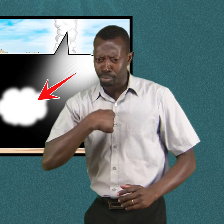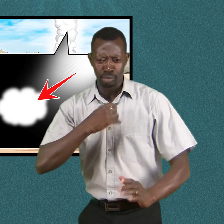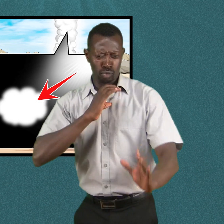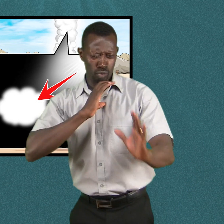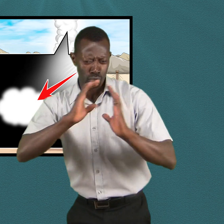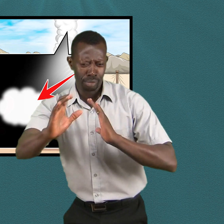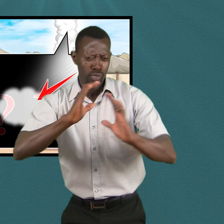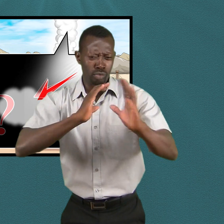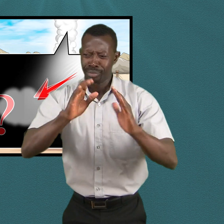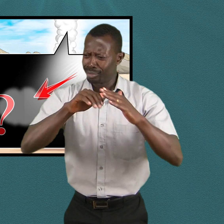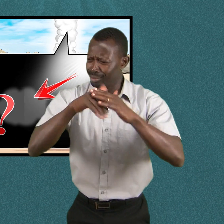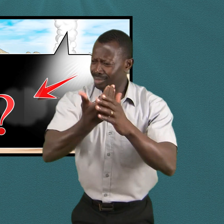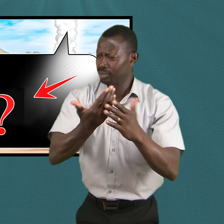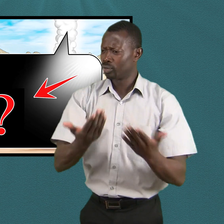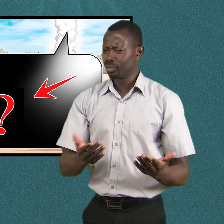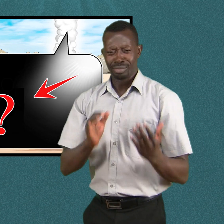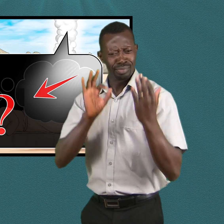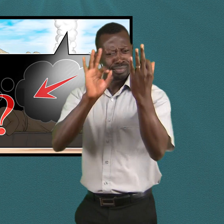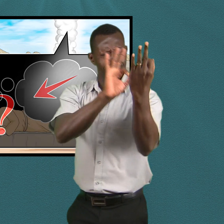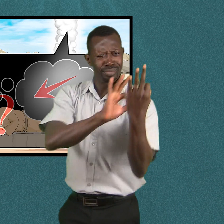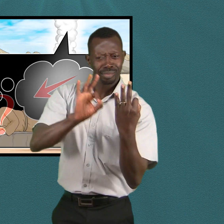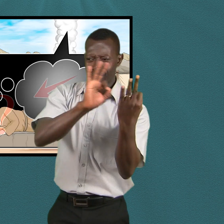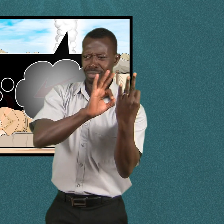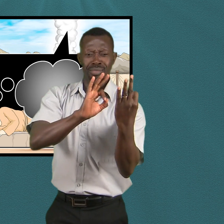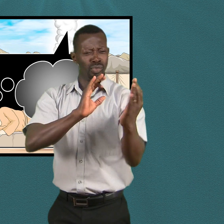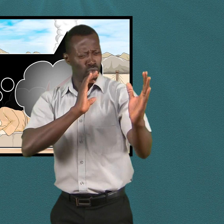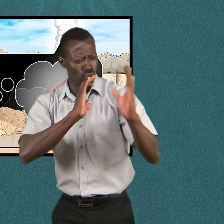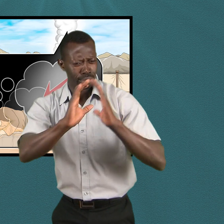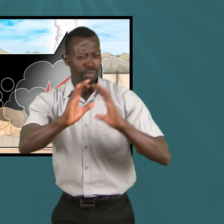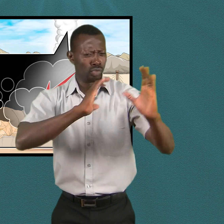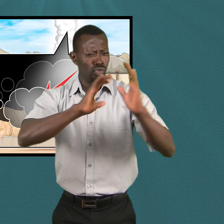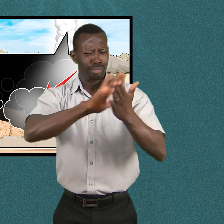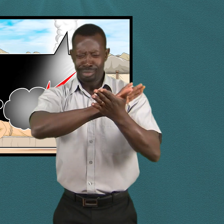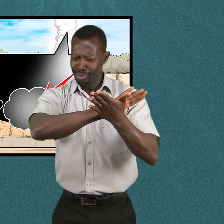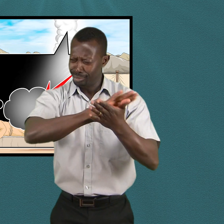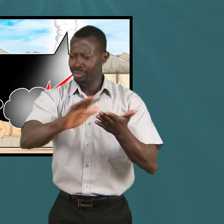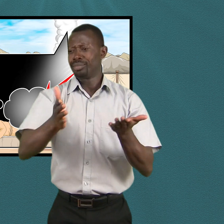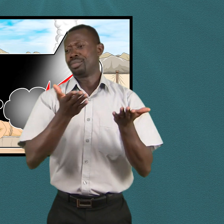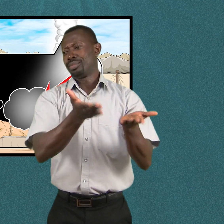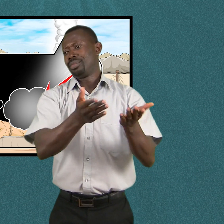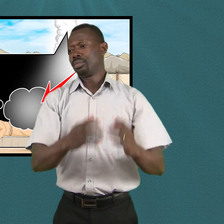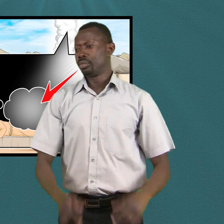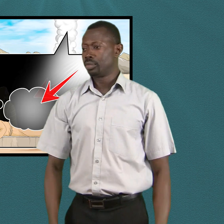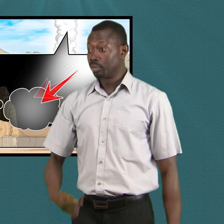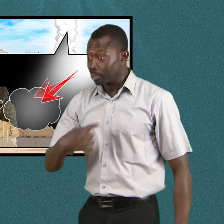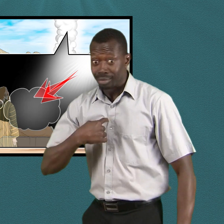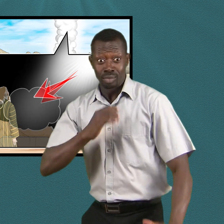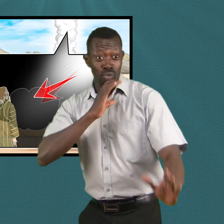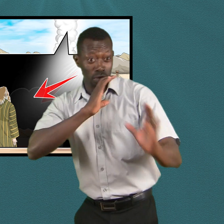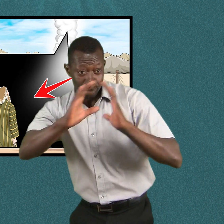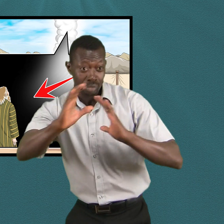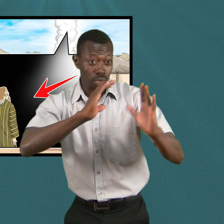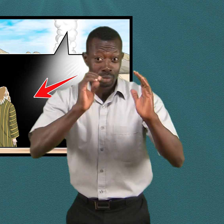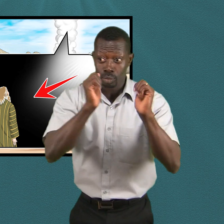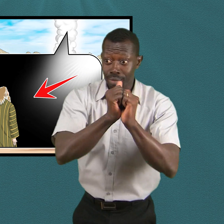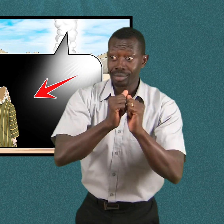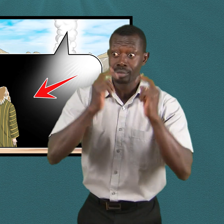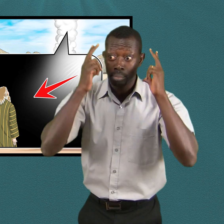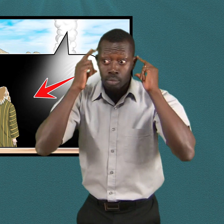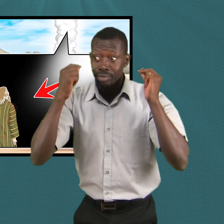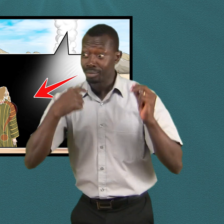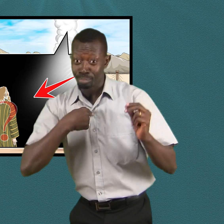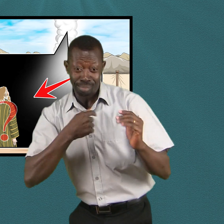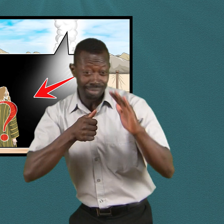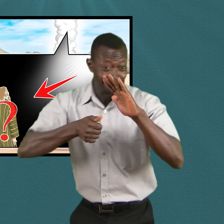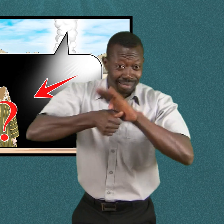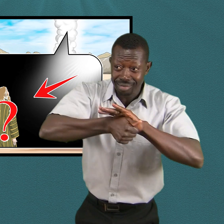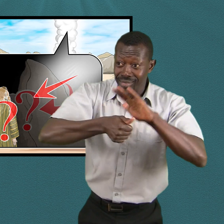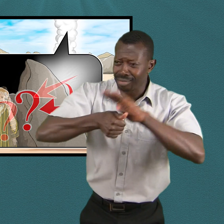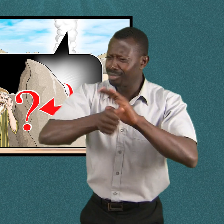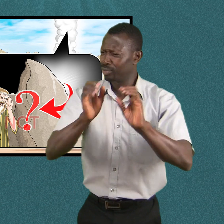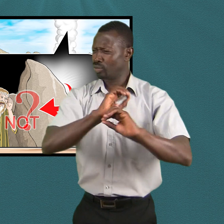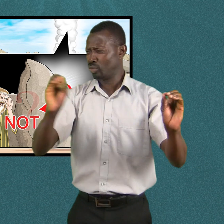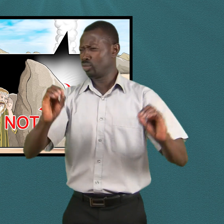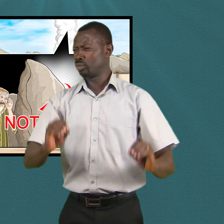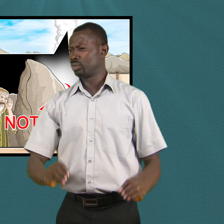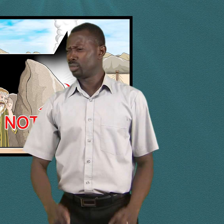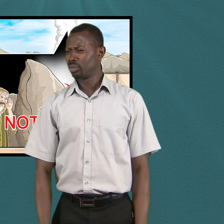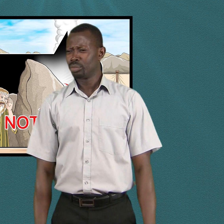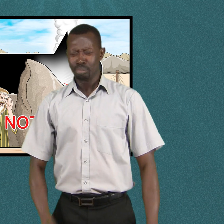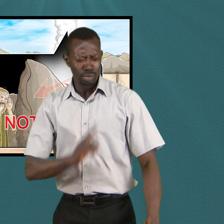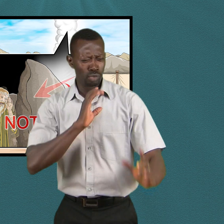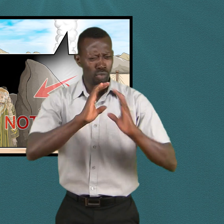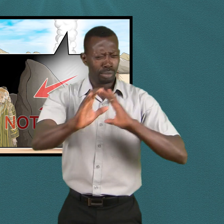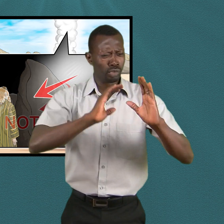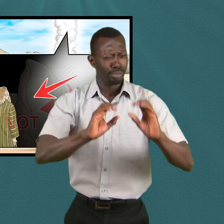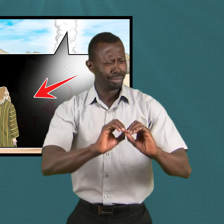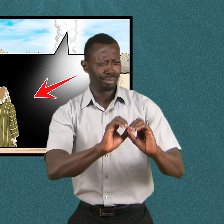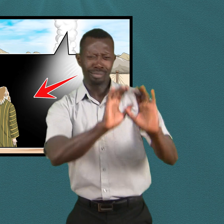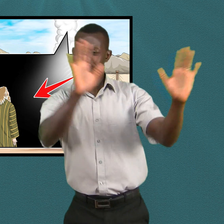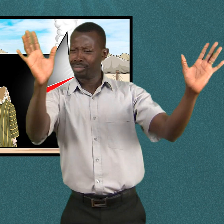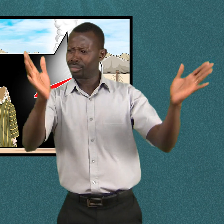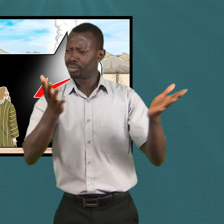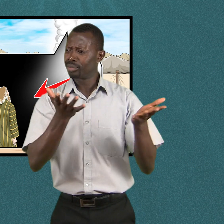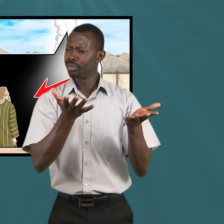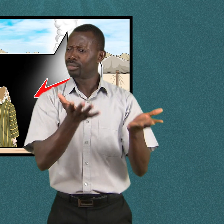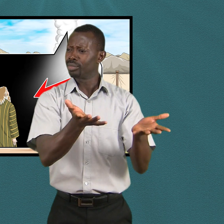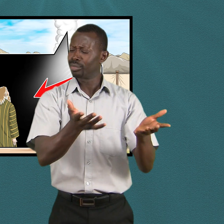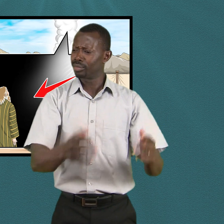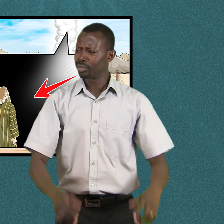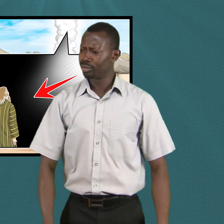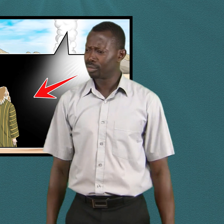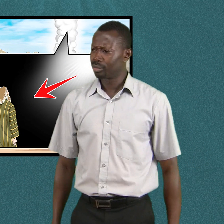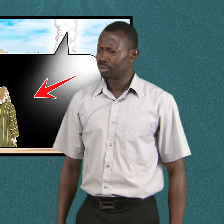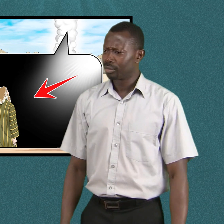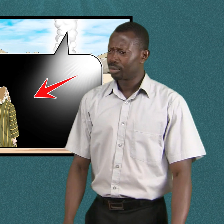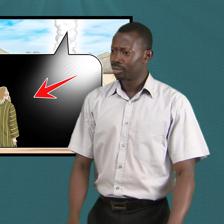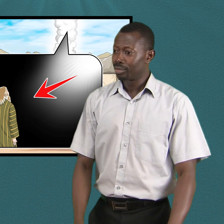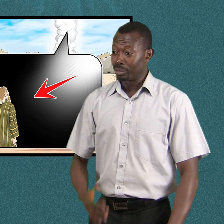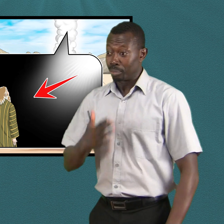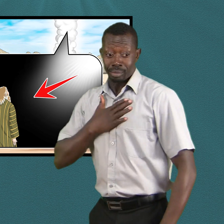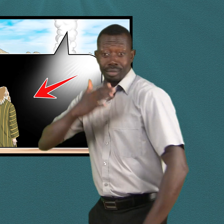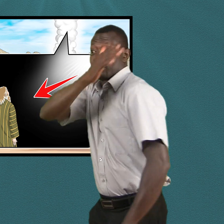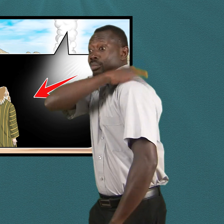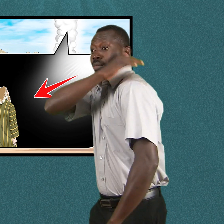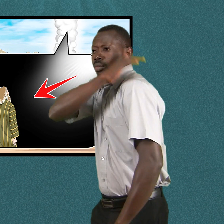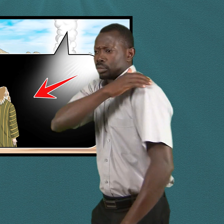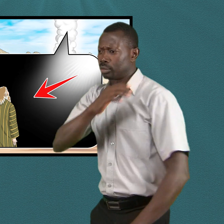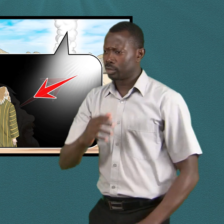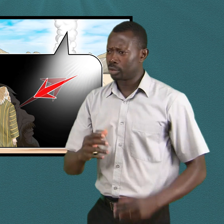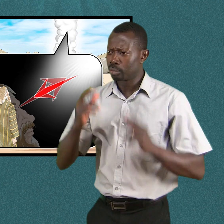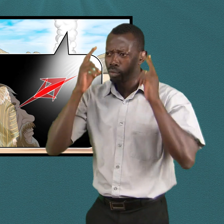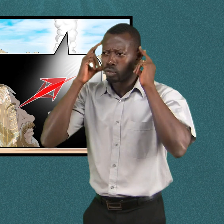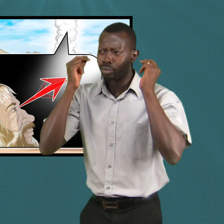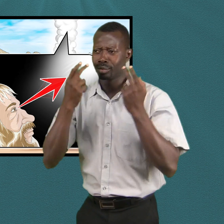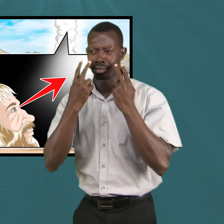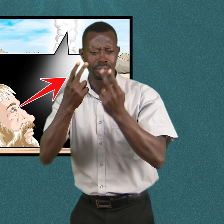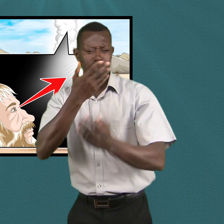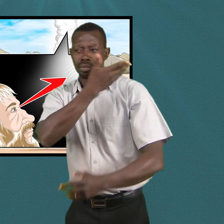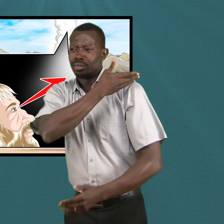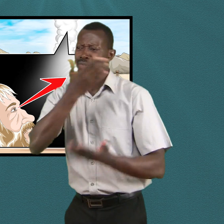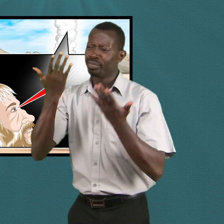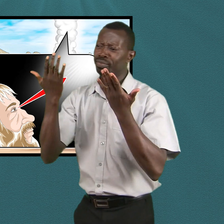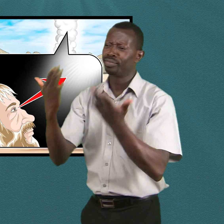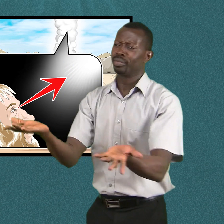I will speak to him in a dream. But this is not so with My servant Moses; he is faithful in all My house.